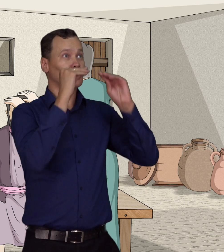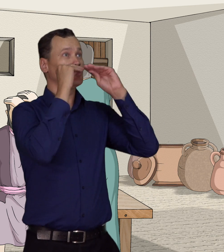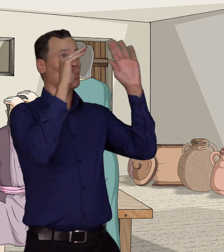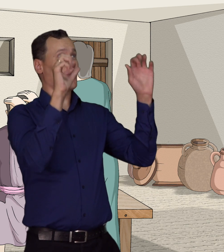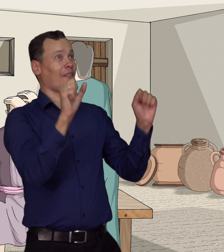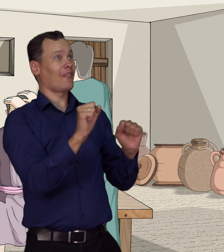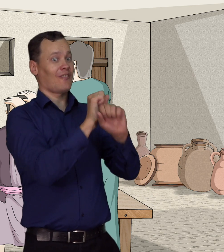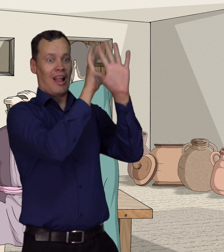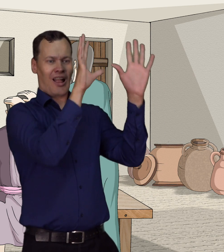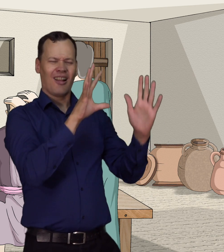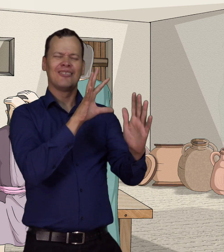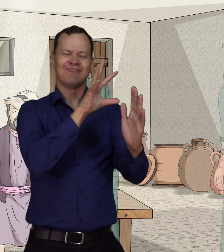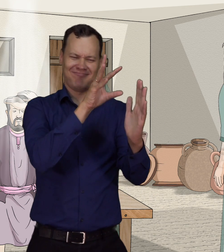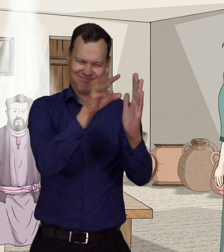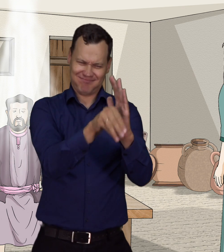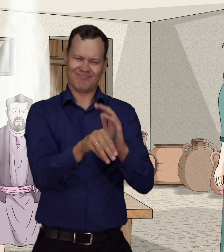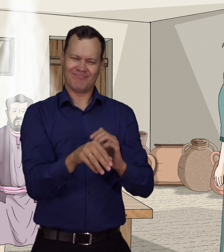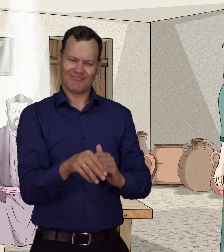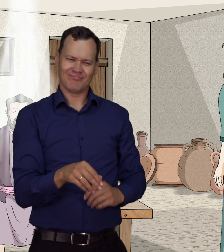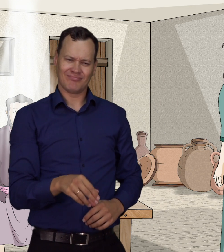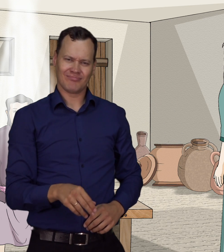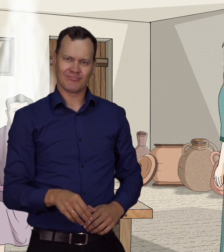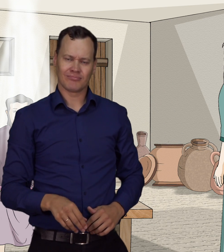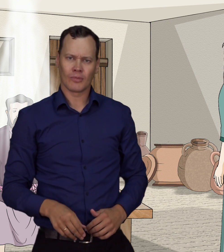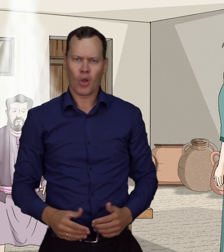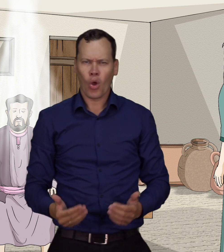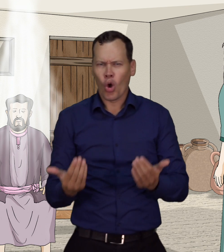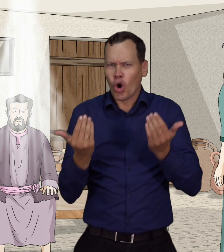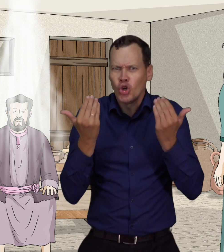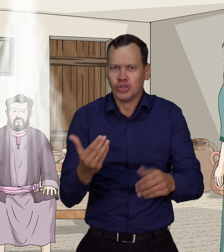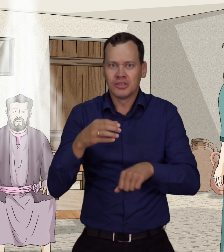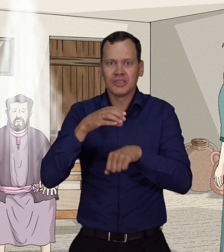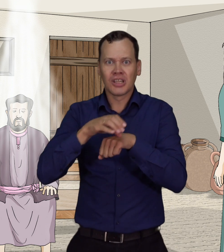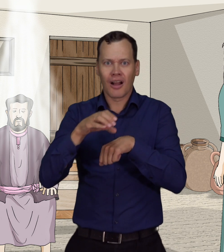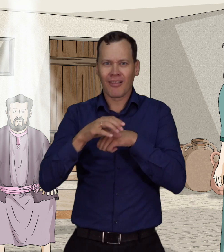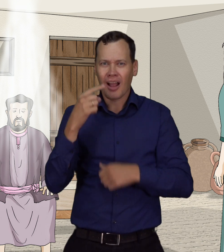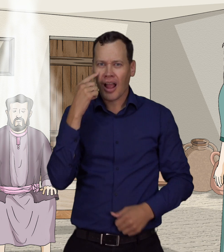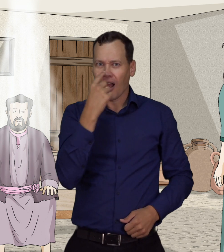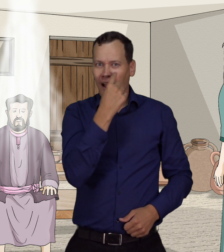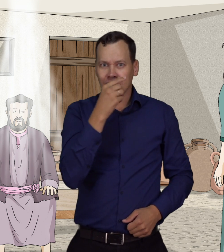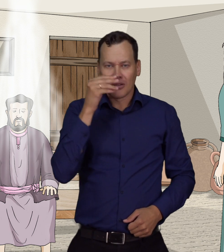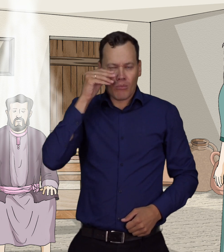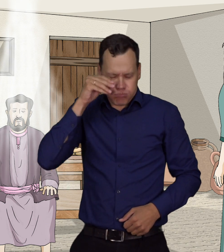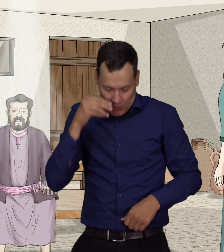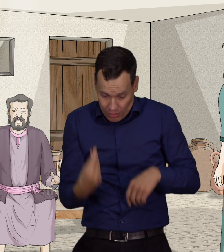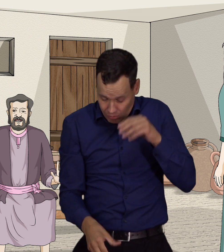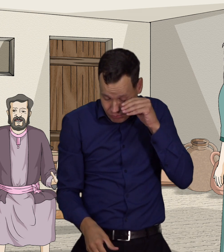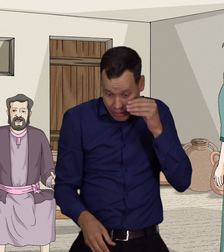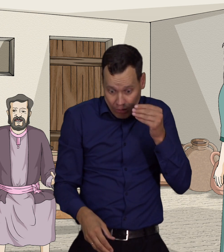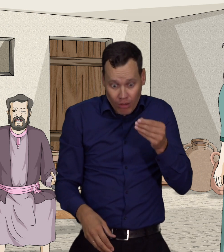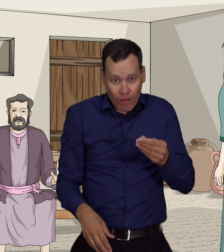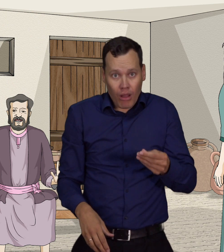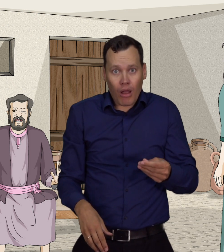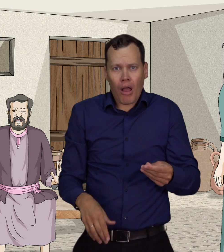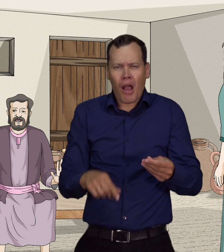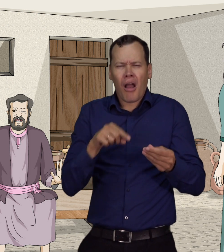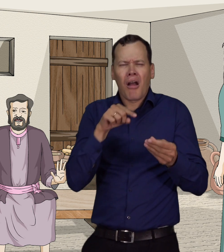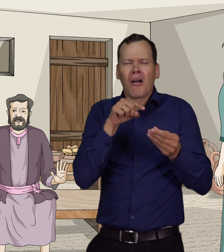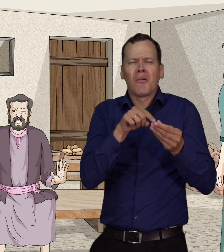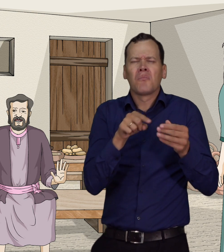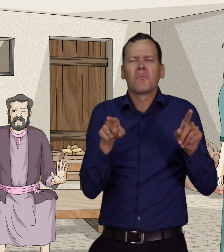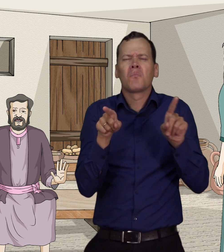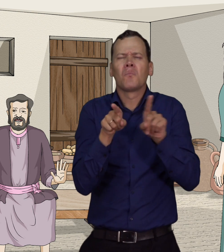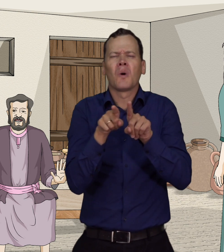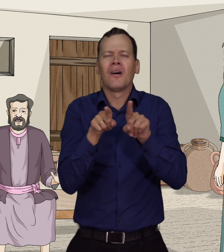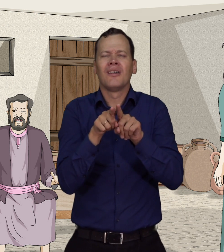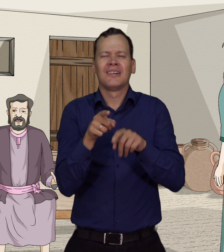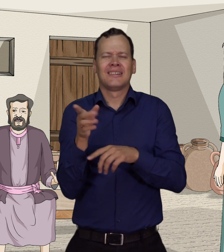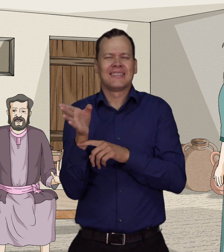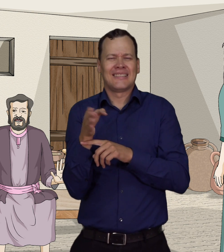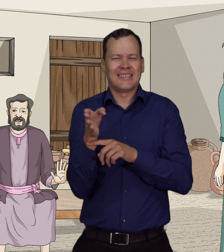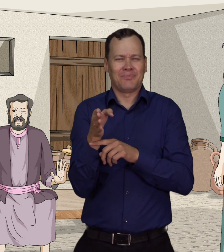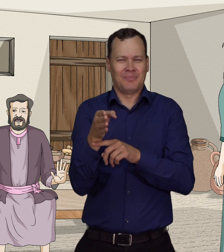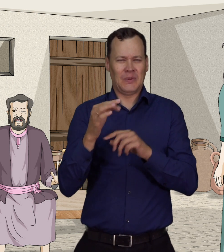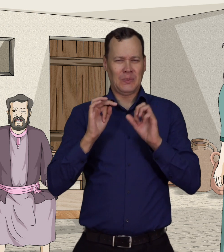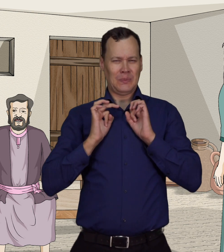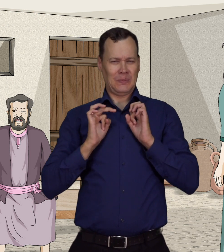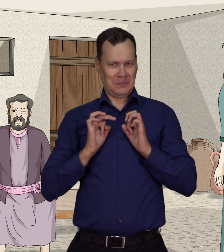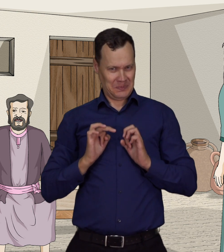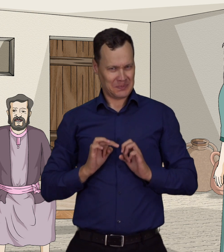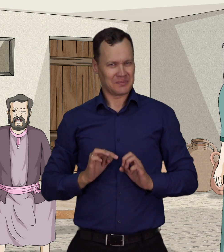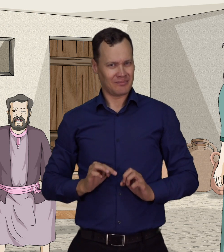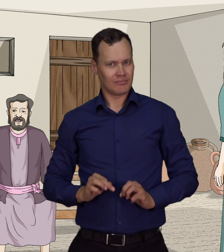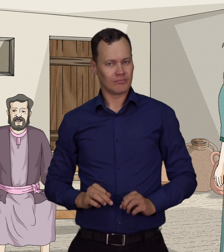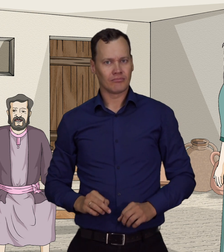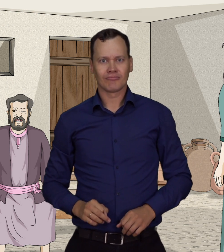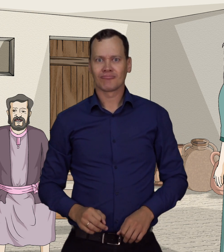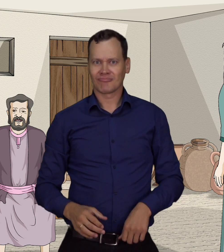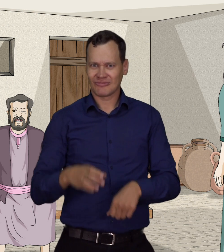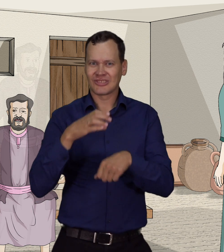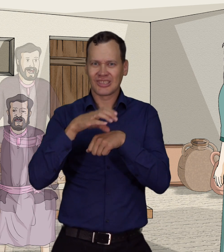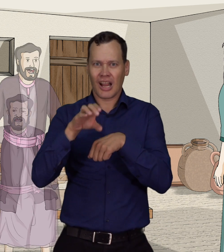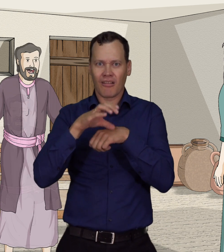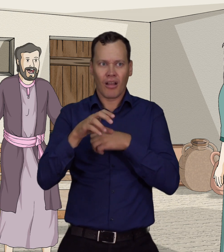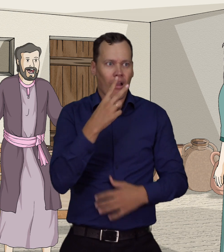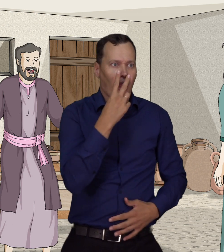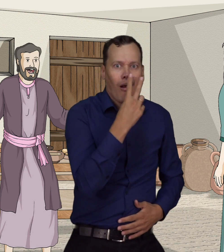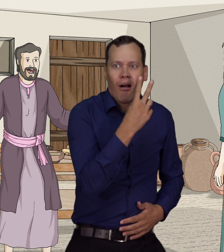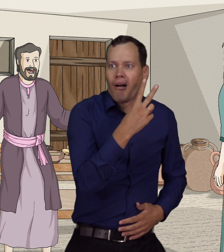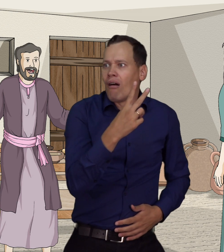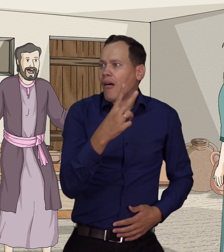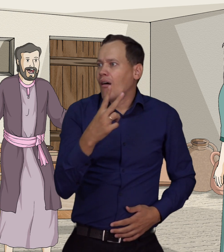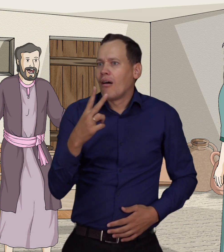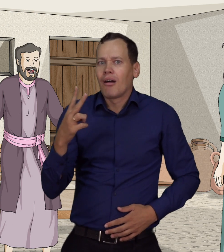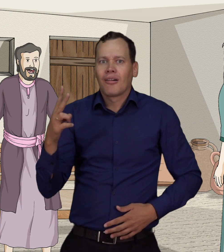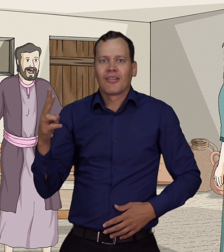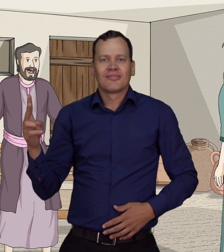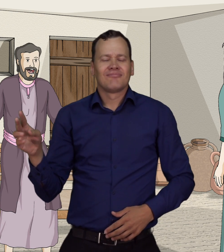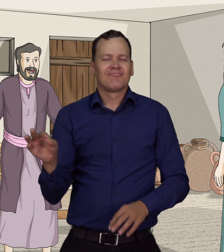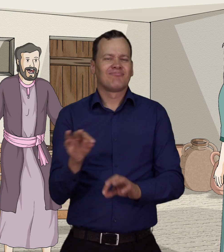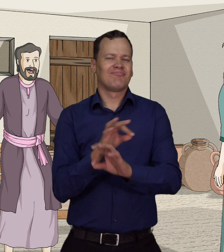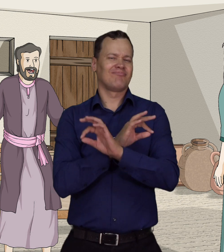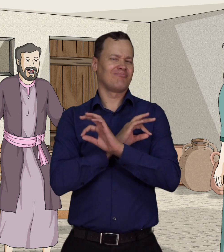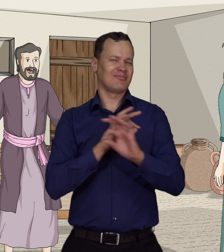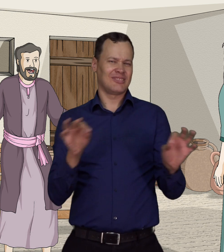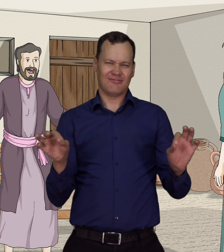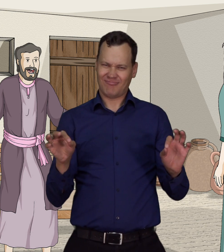At that instant, something like scales fell from Saul’s eyes, and his sight was restored.